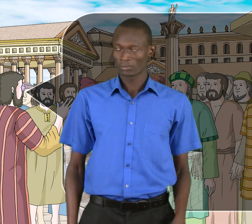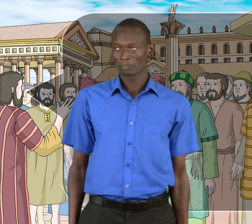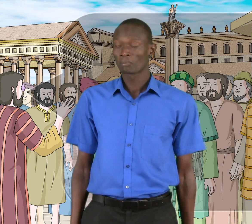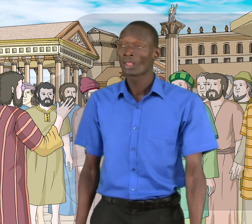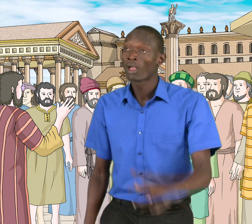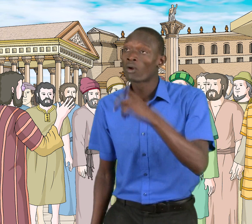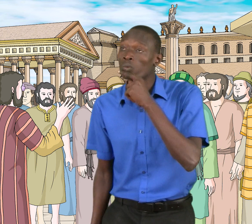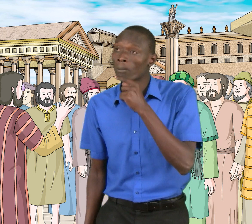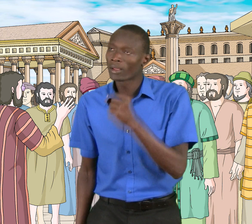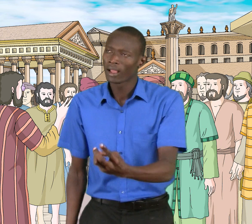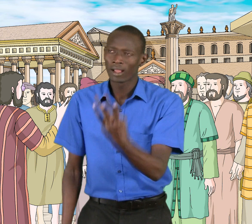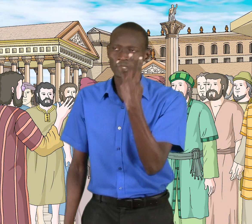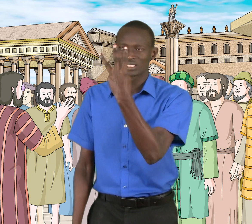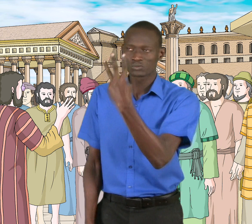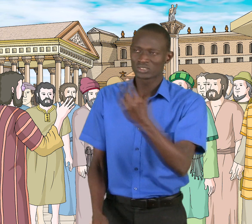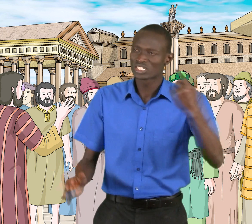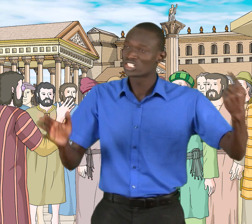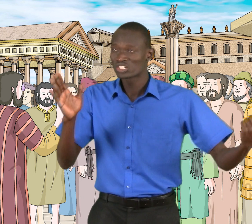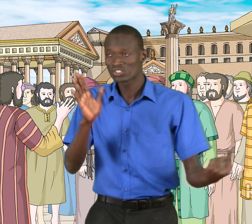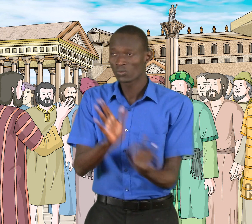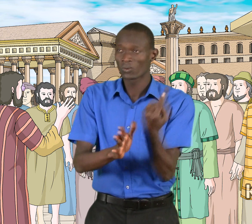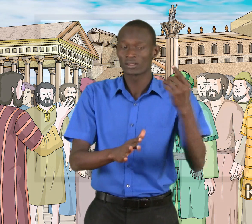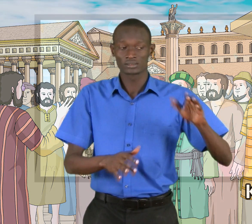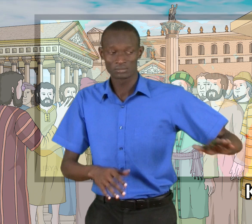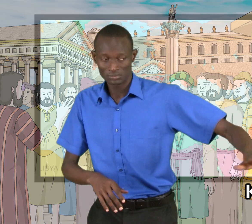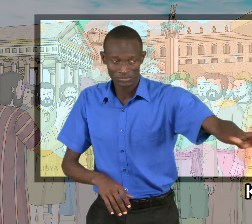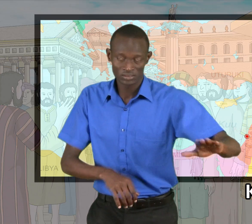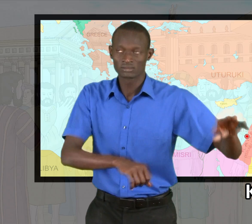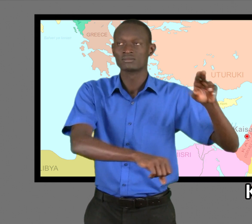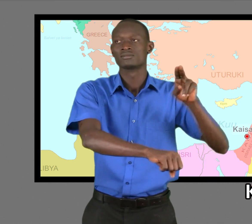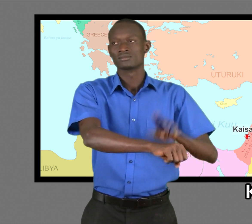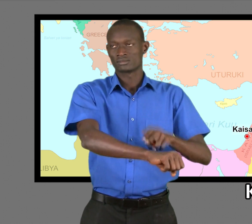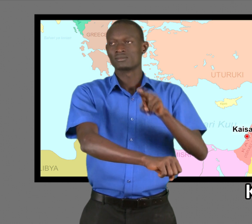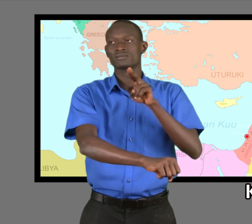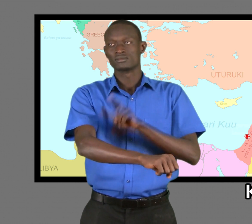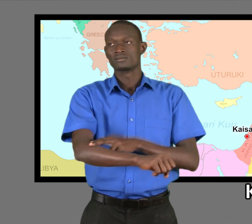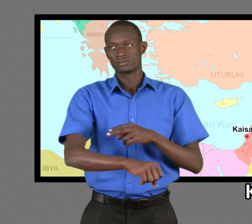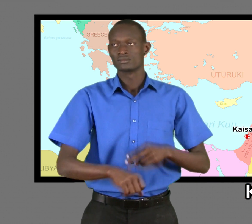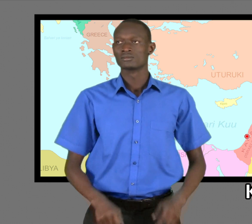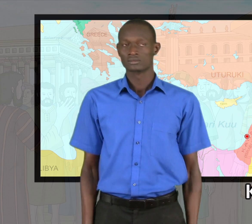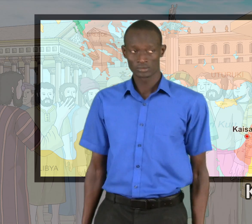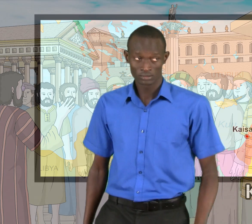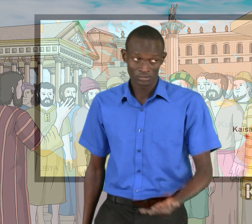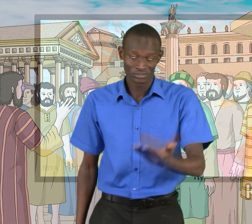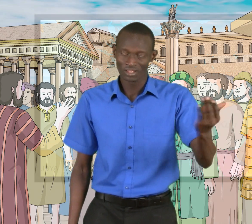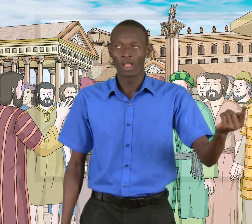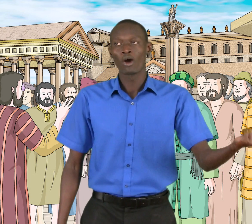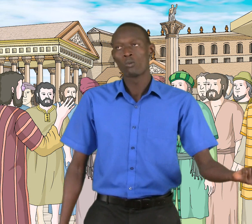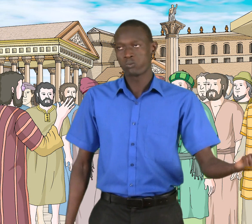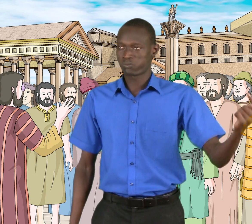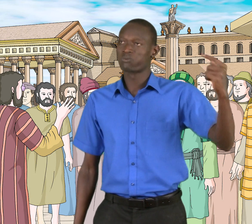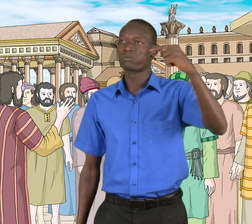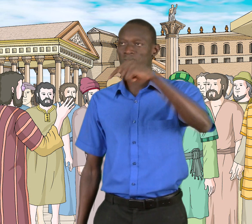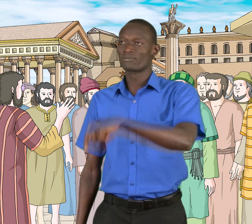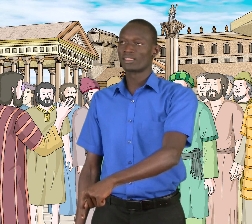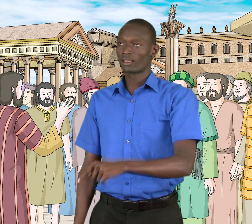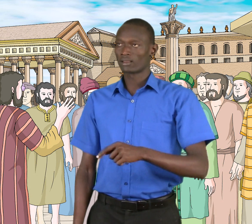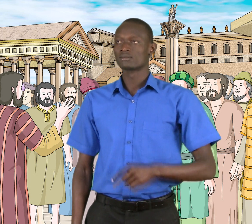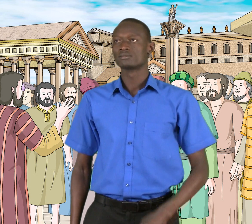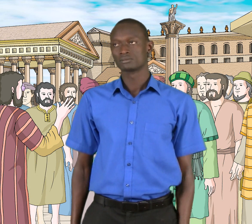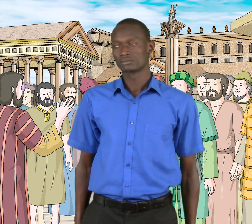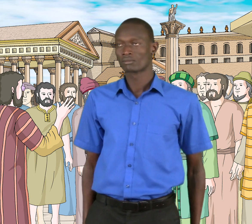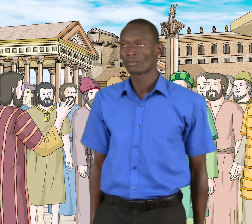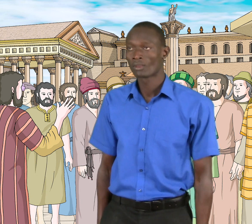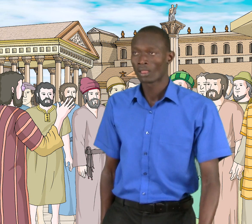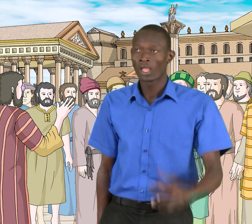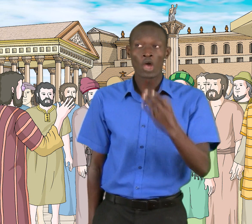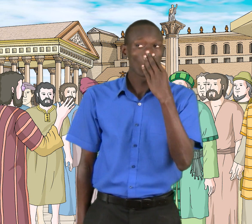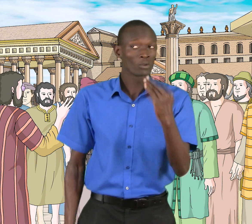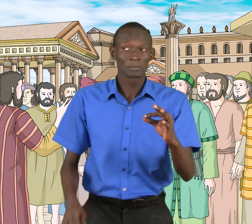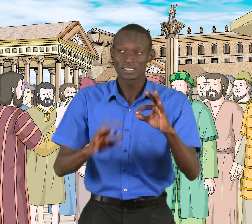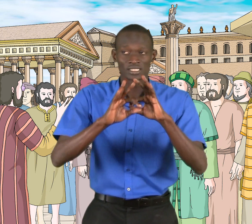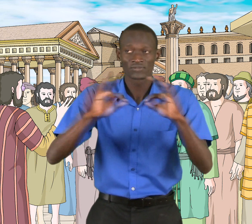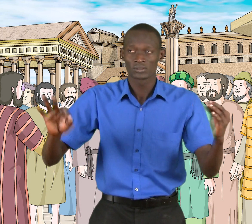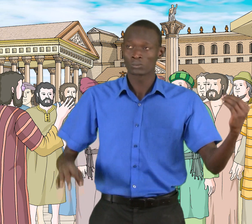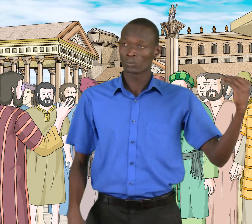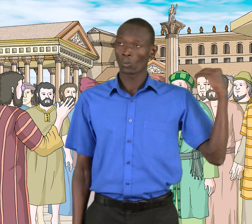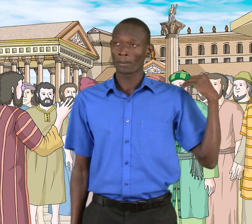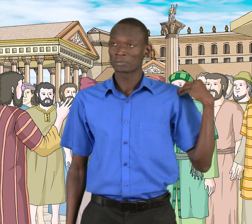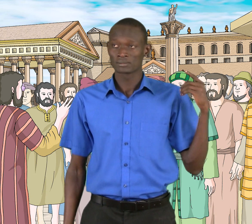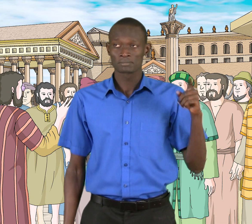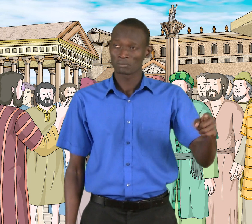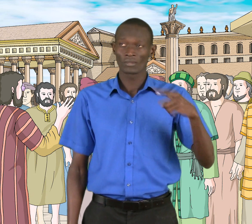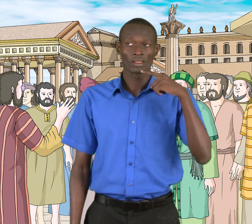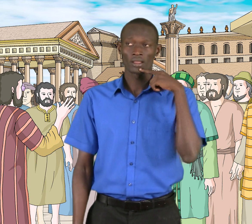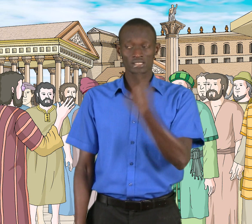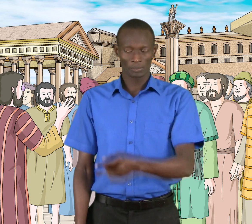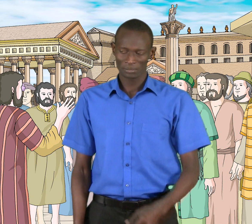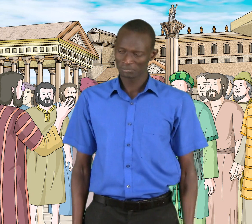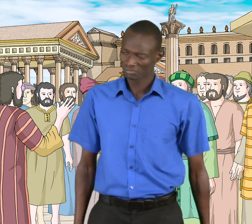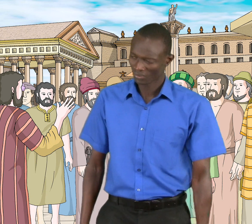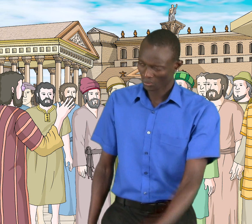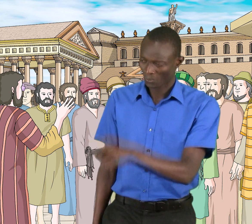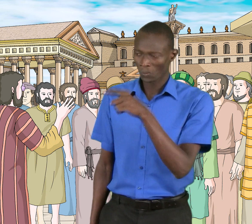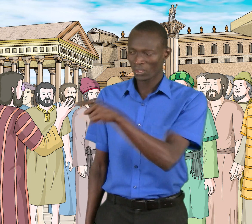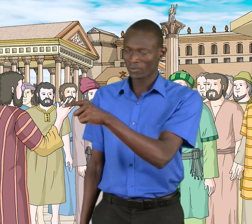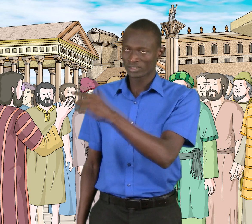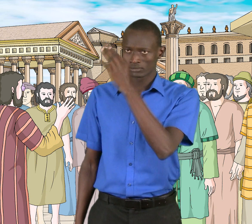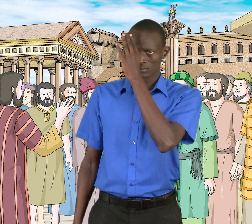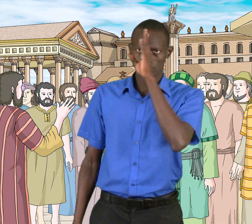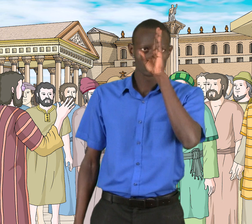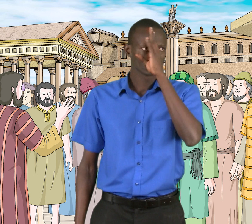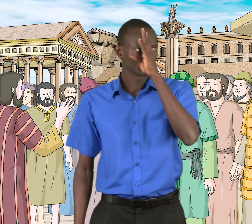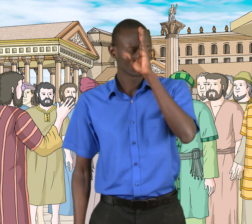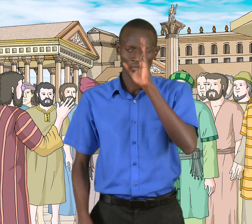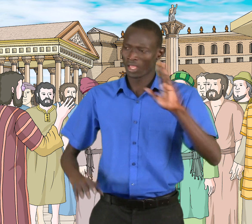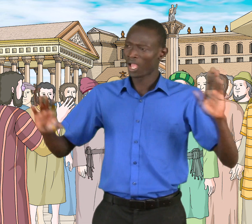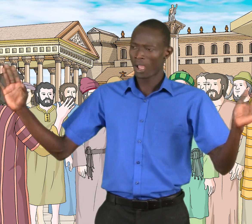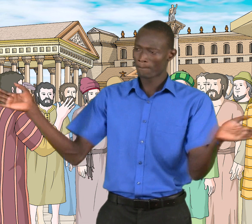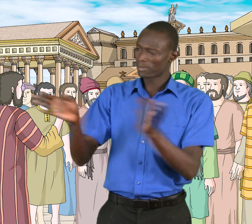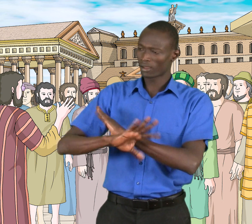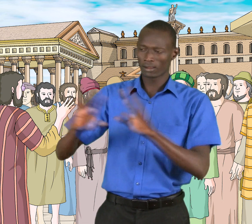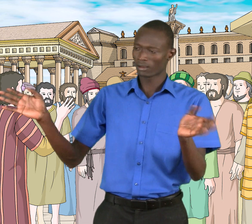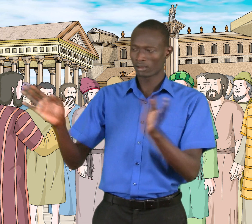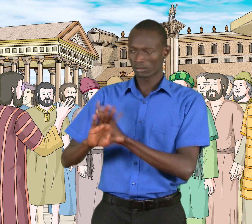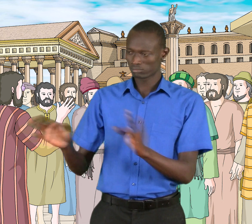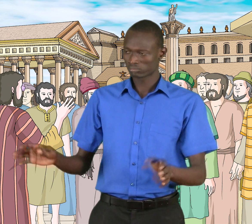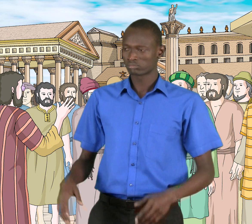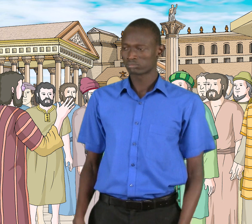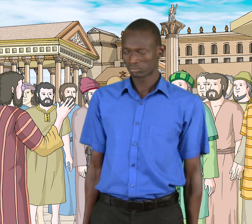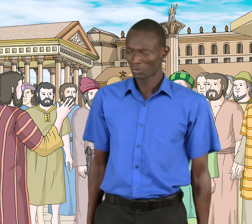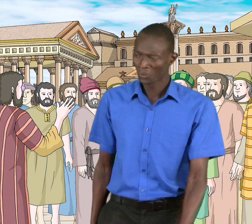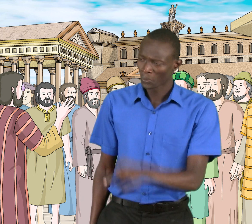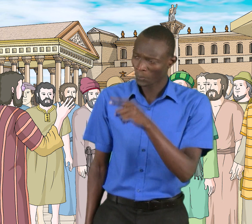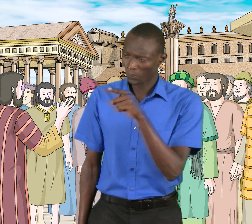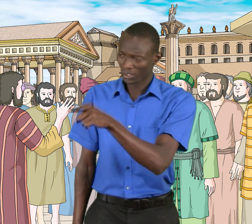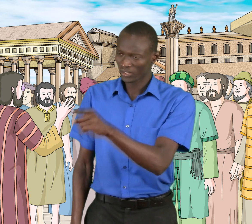Just then three men sent to me from Caesarea stopped at the house where I was staying.